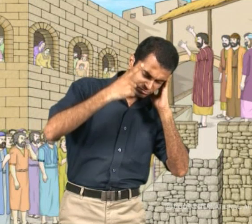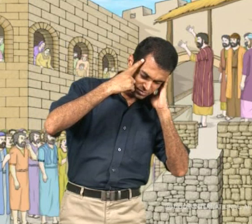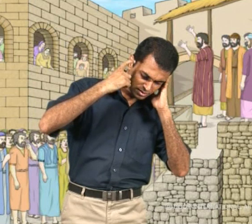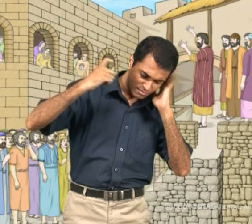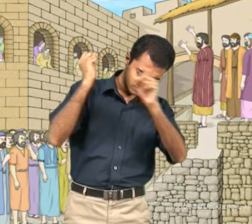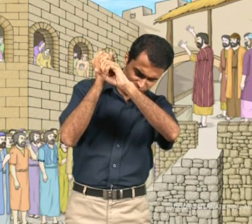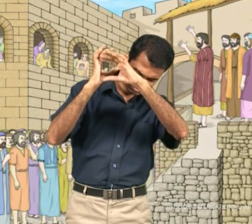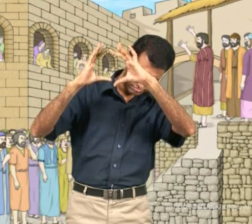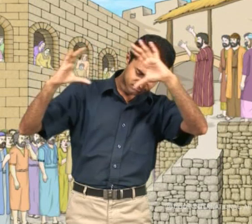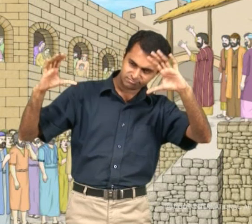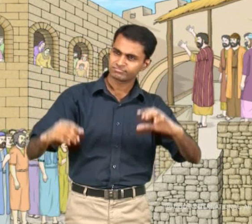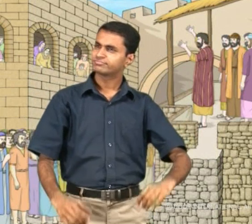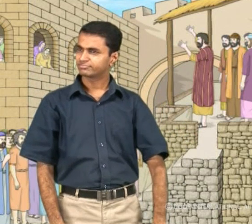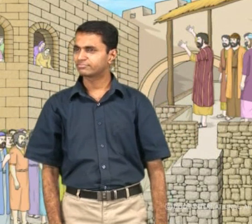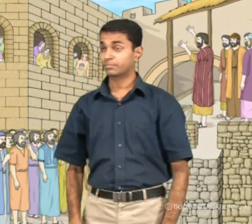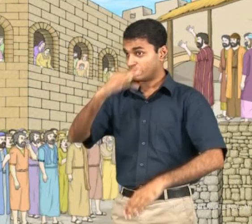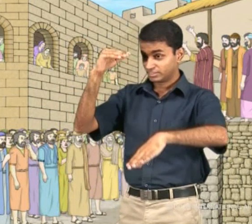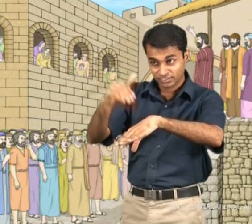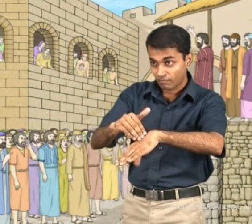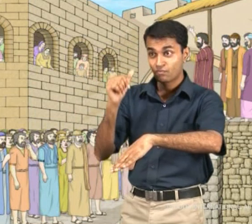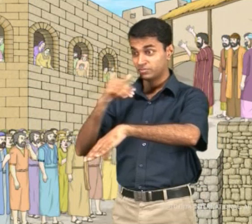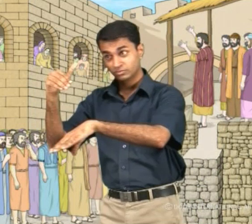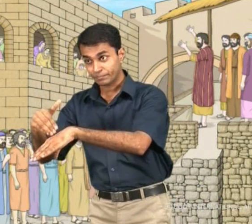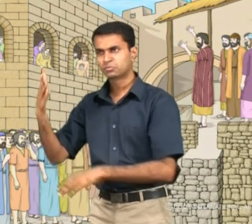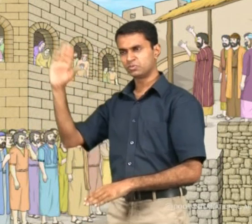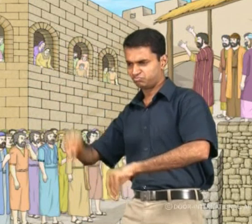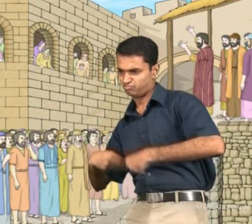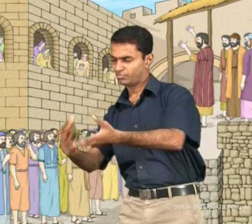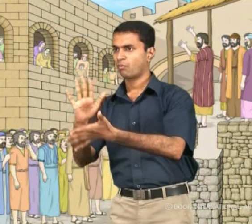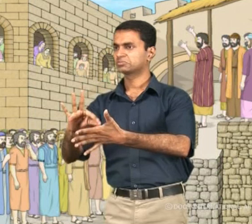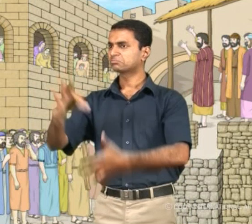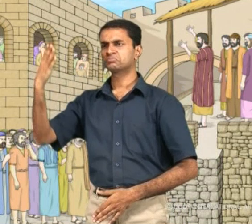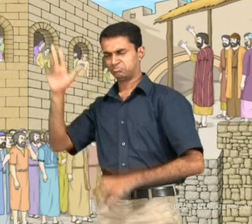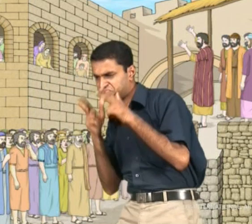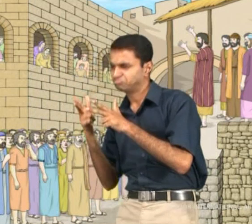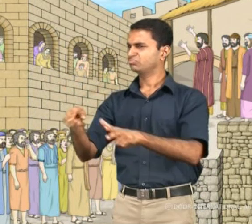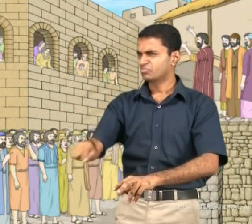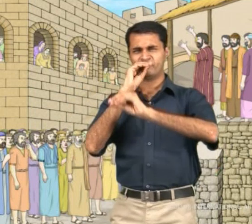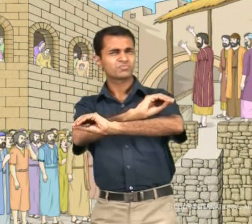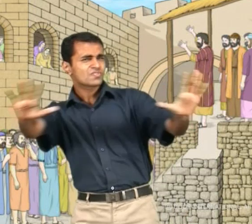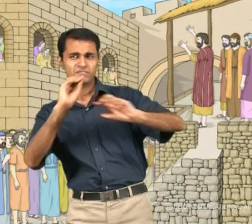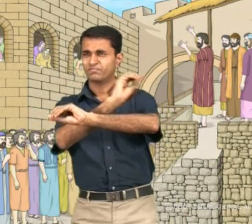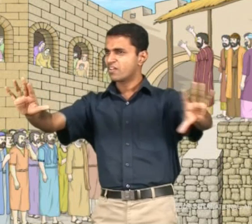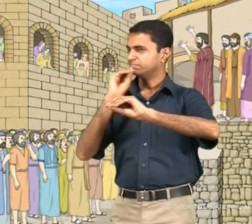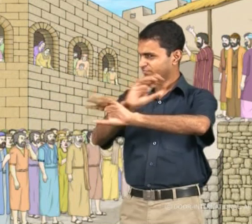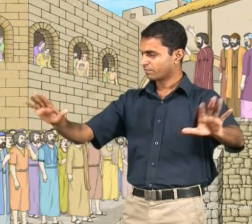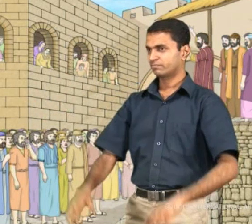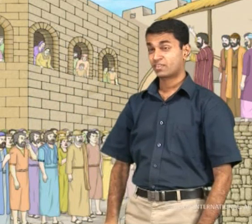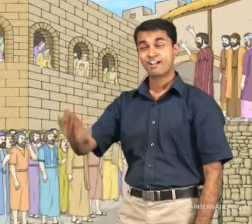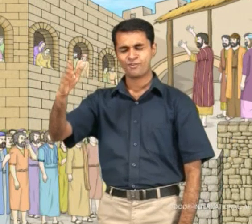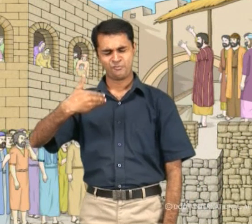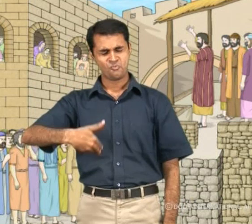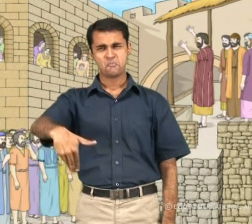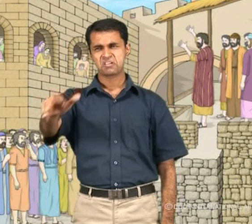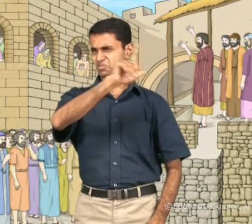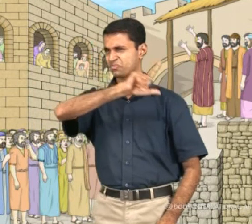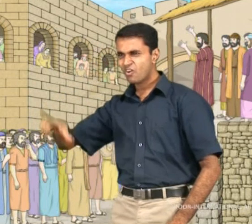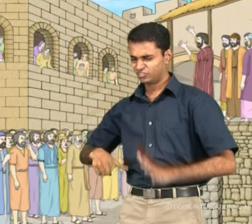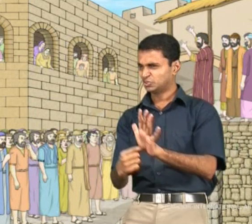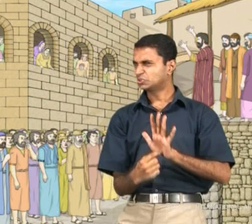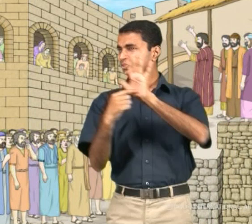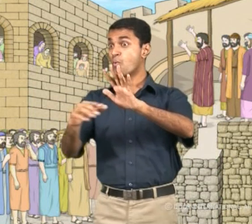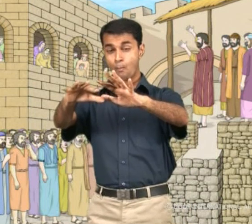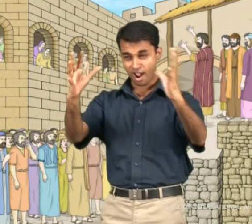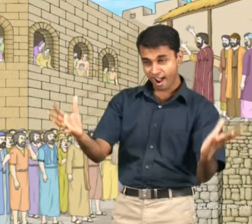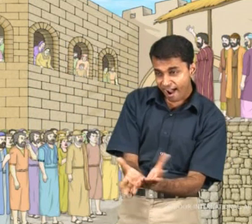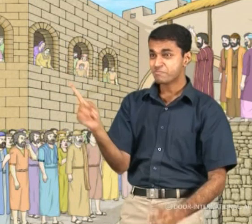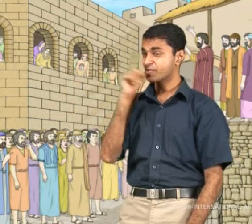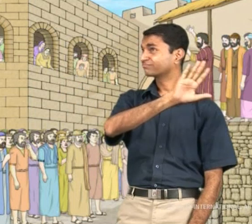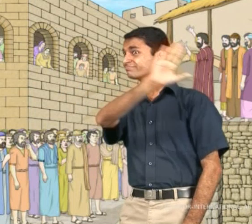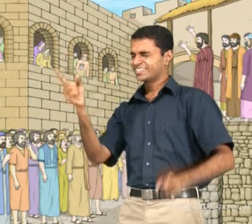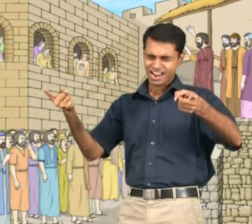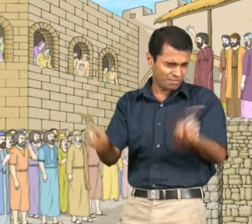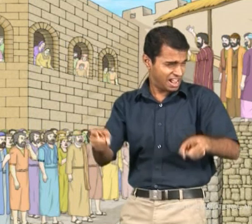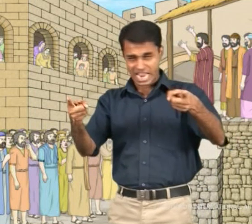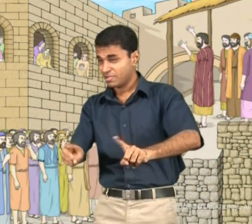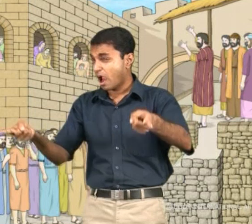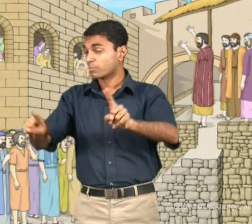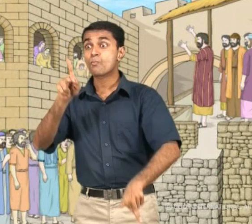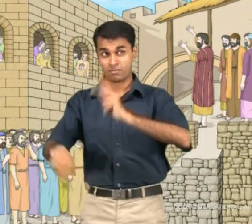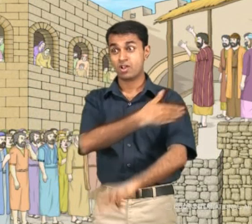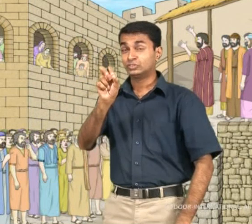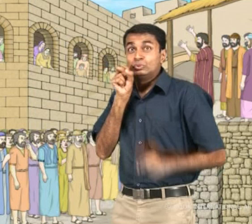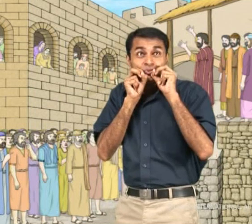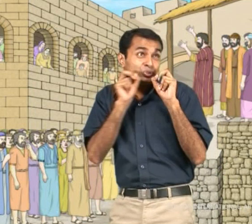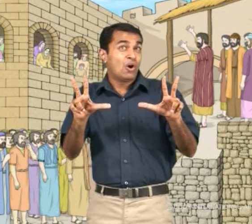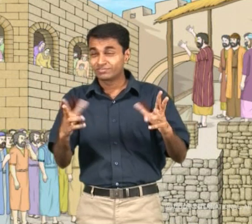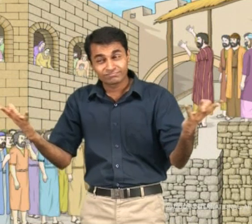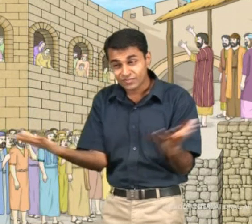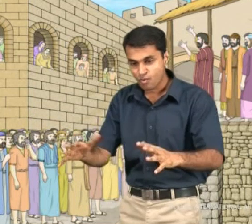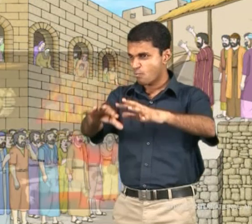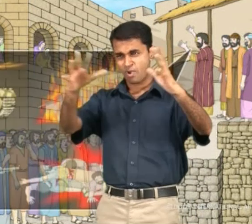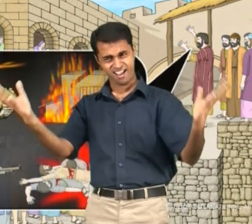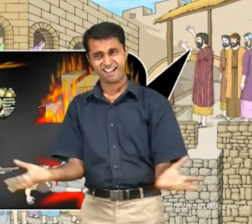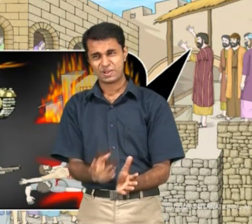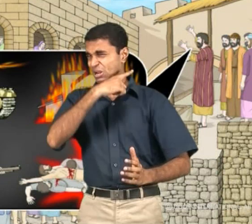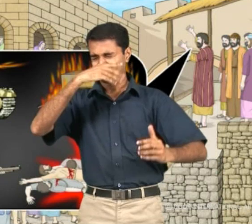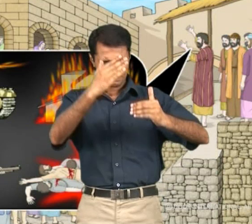Even on My menservants and maidservants I will pour out My Spirit in those days, and they will prophesy.